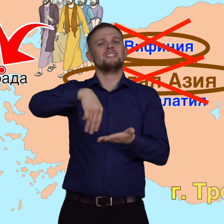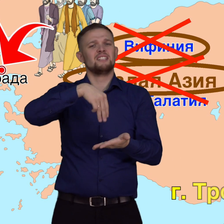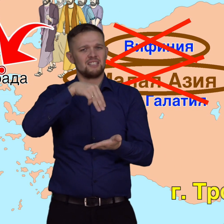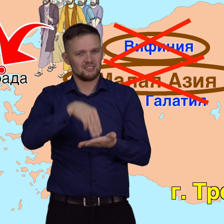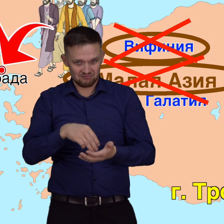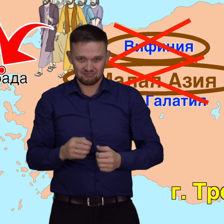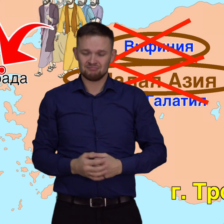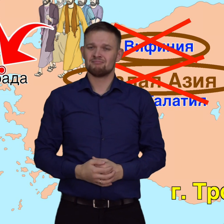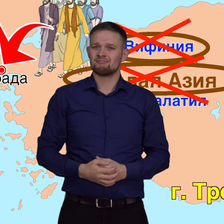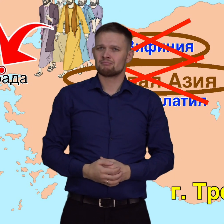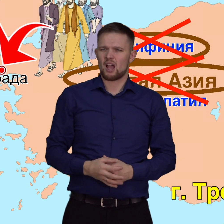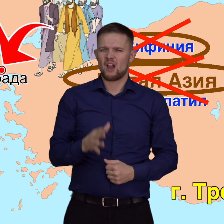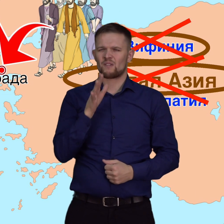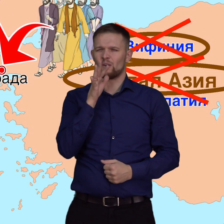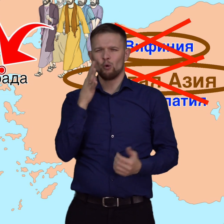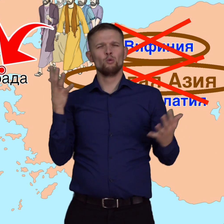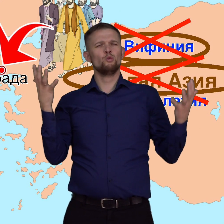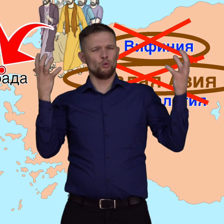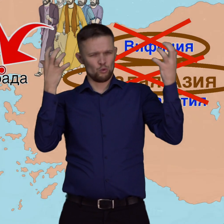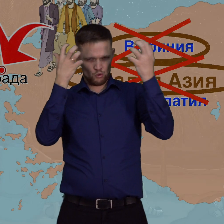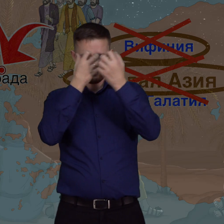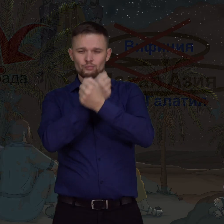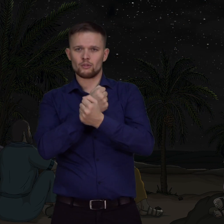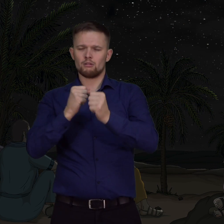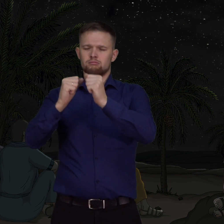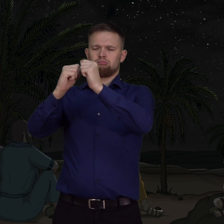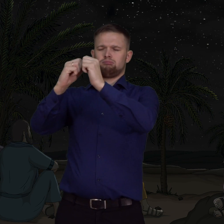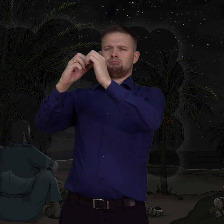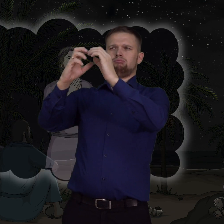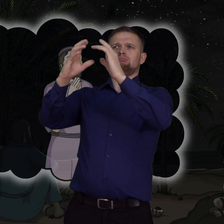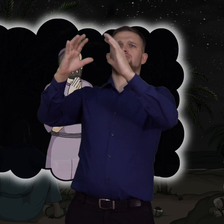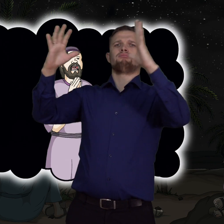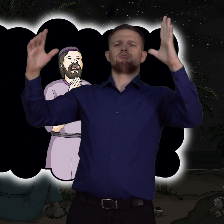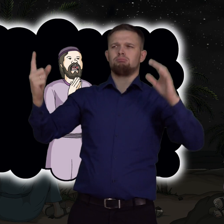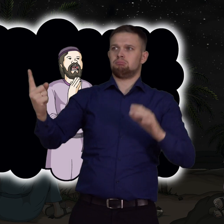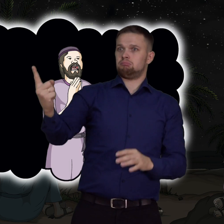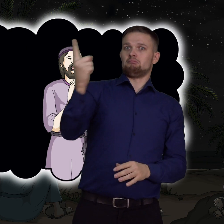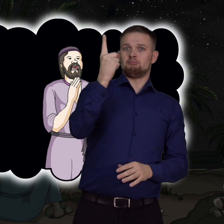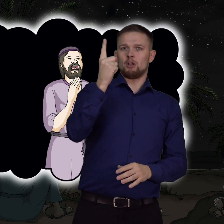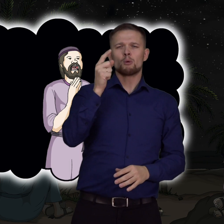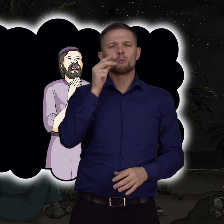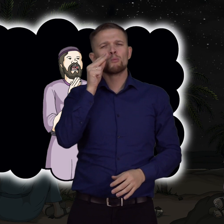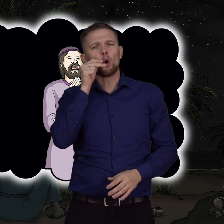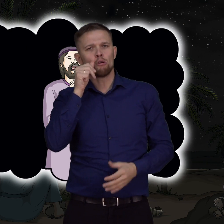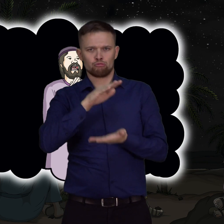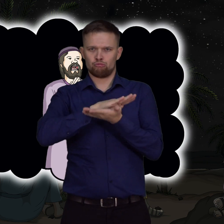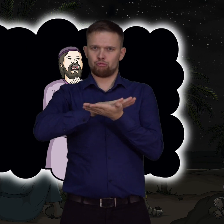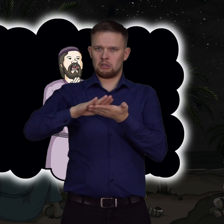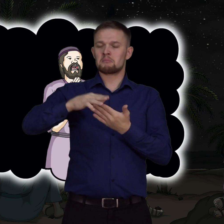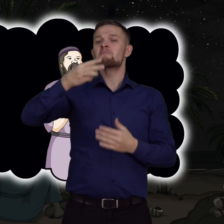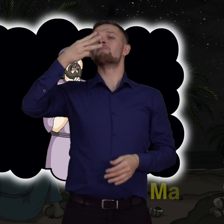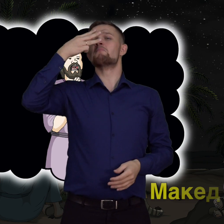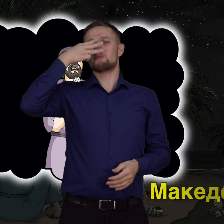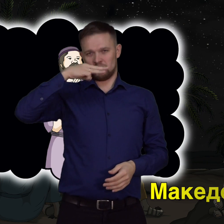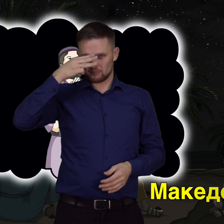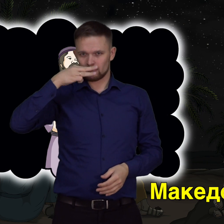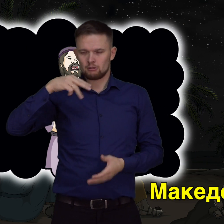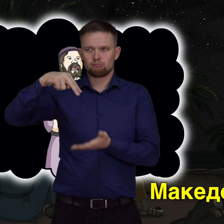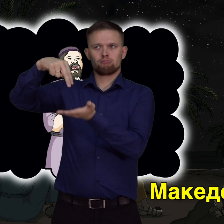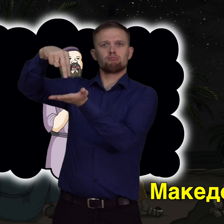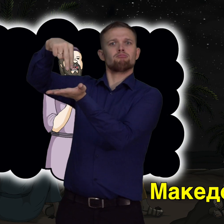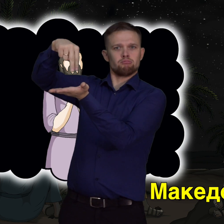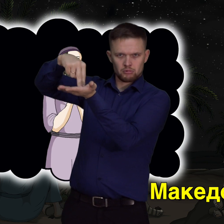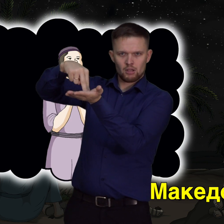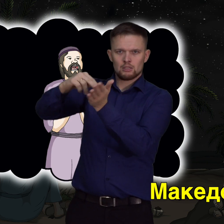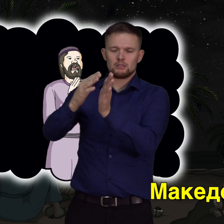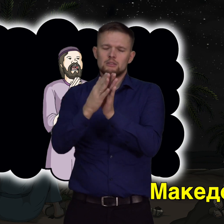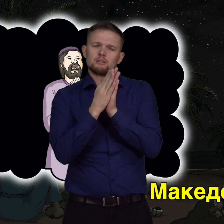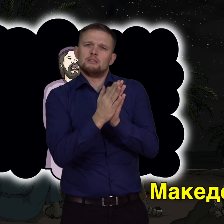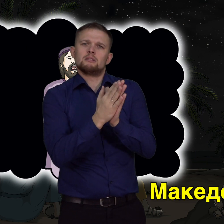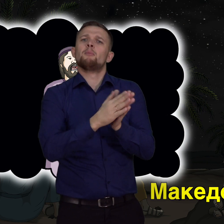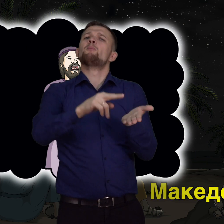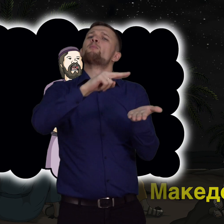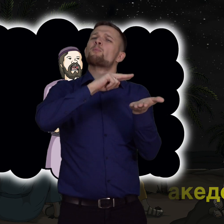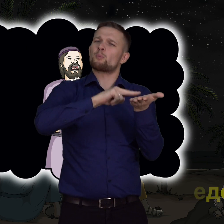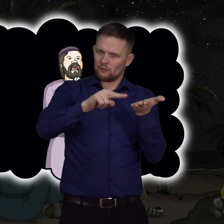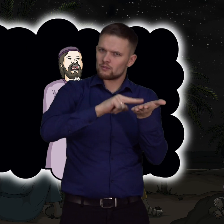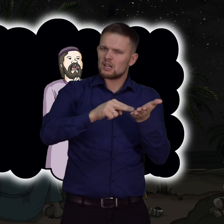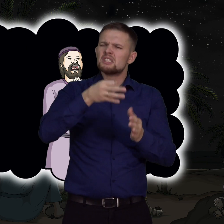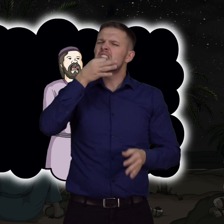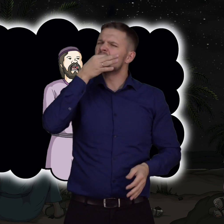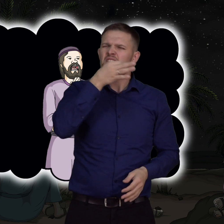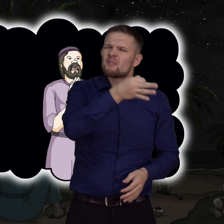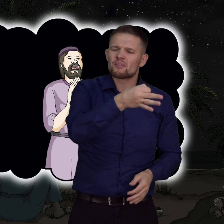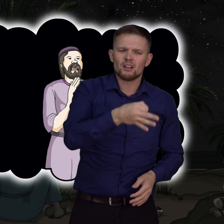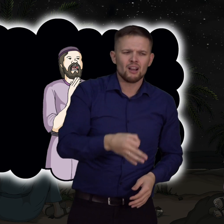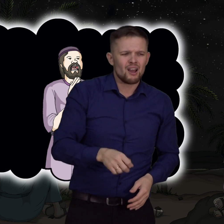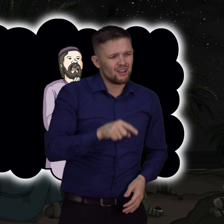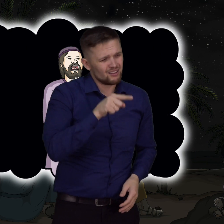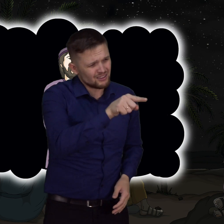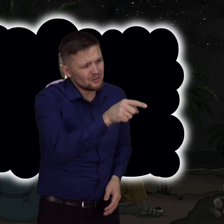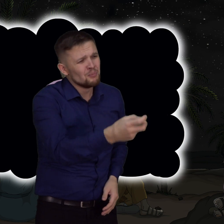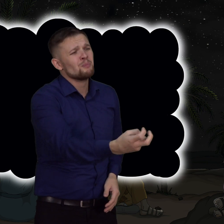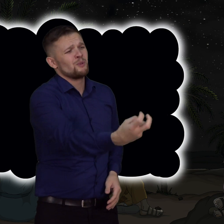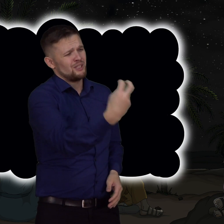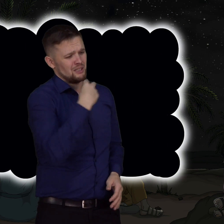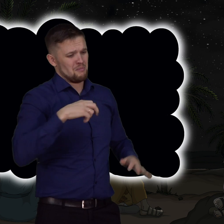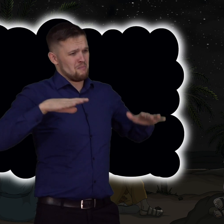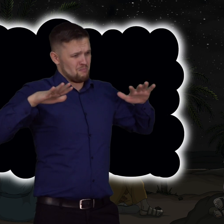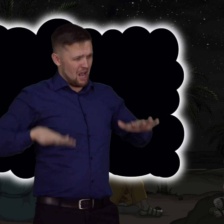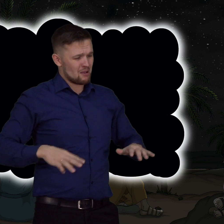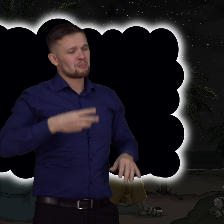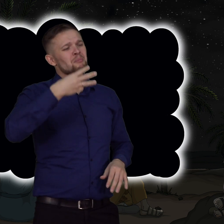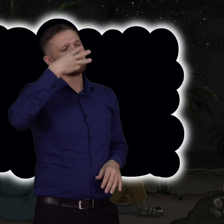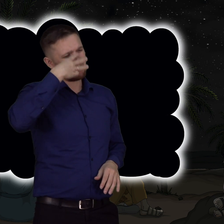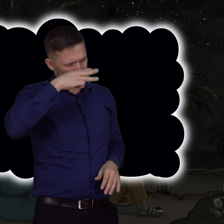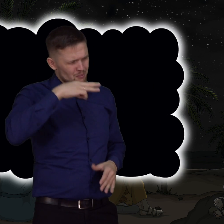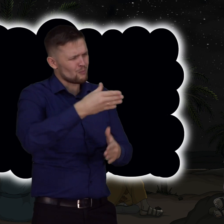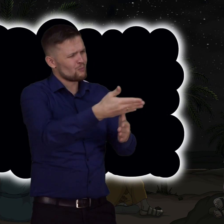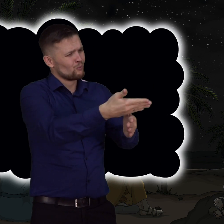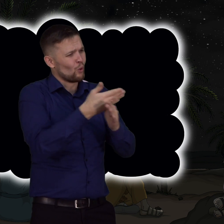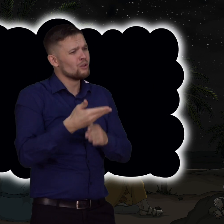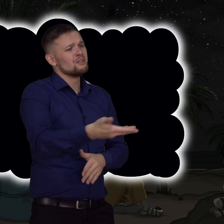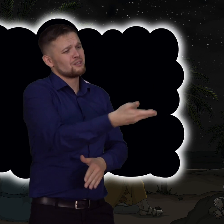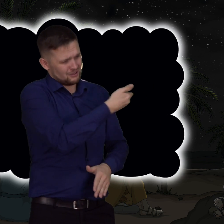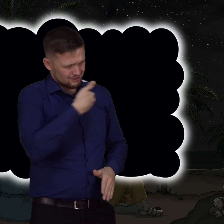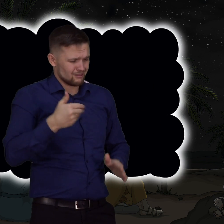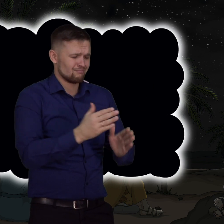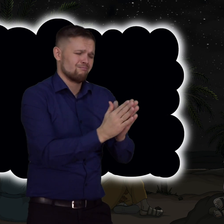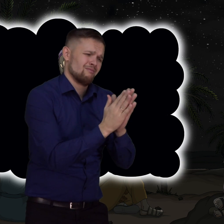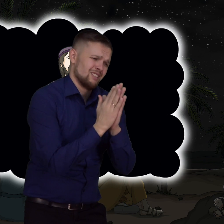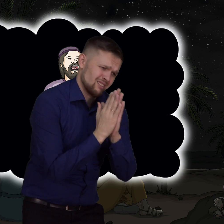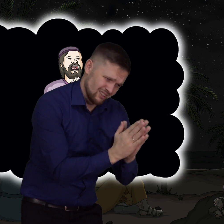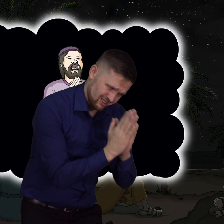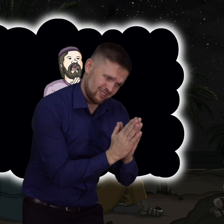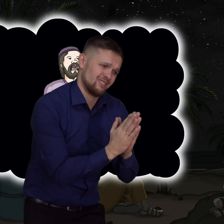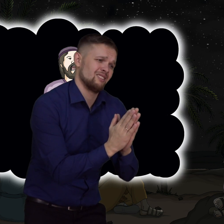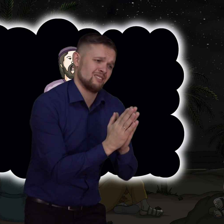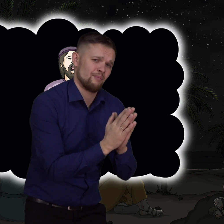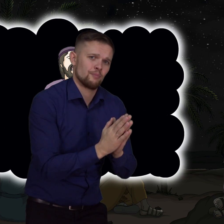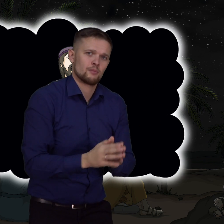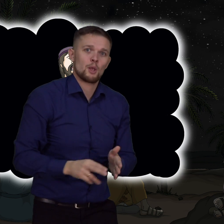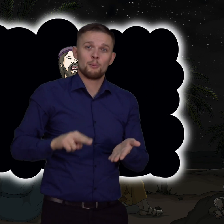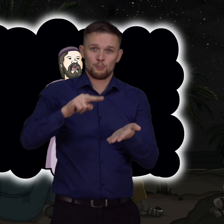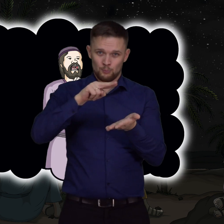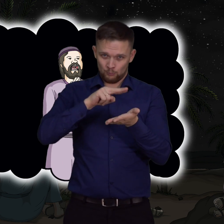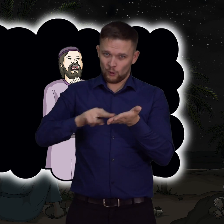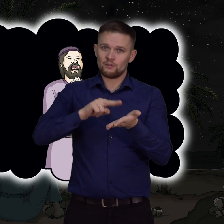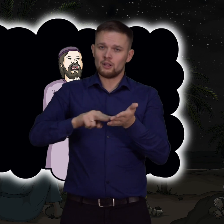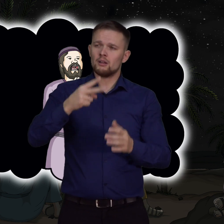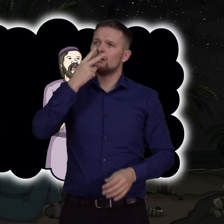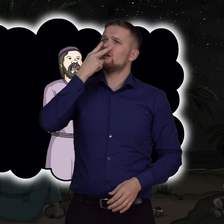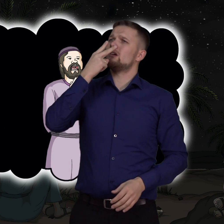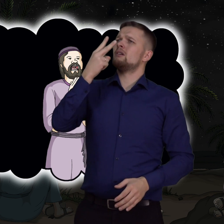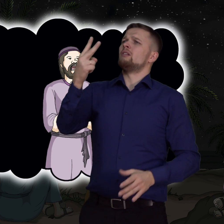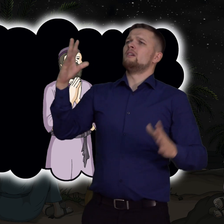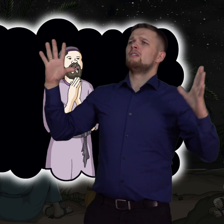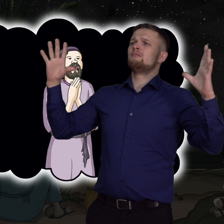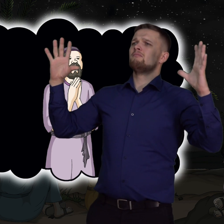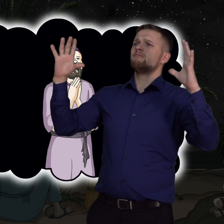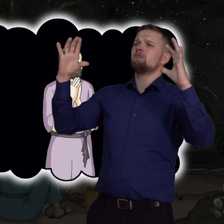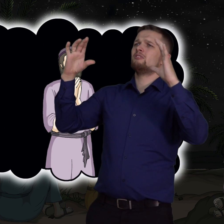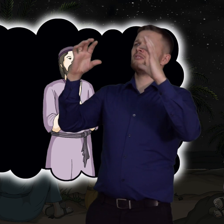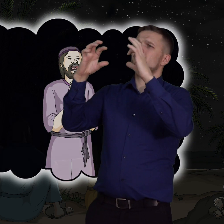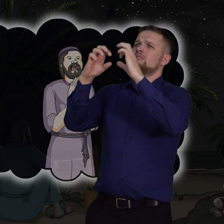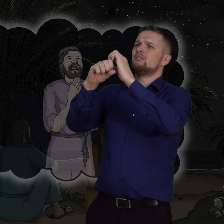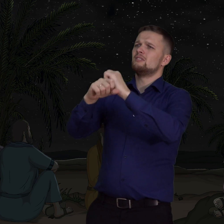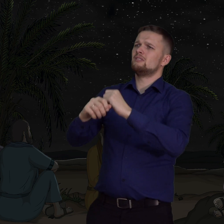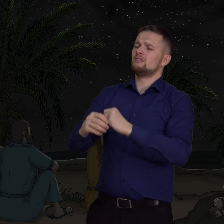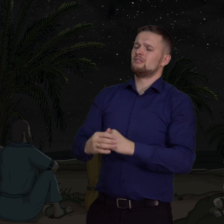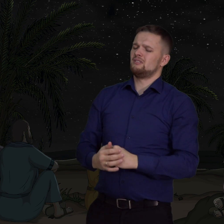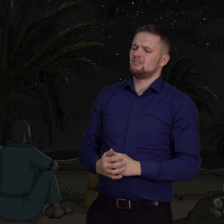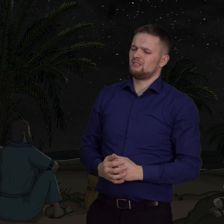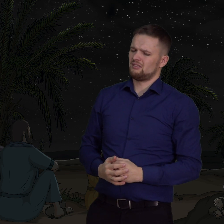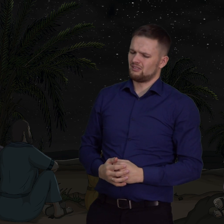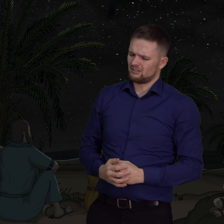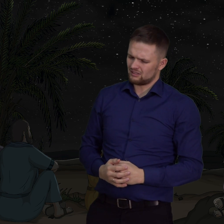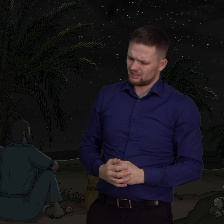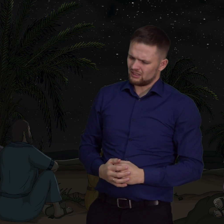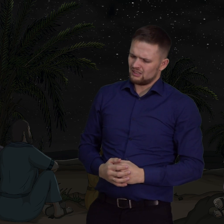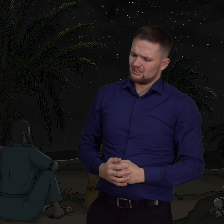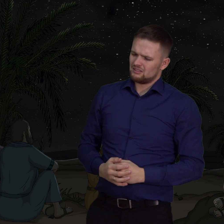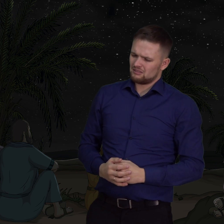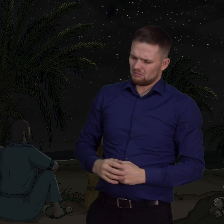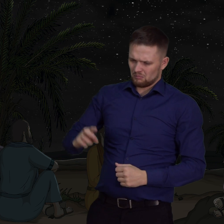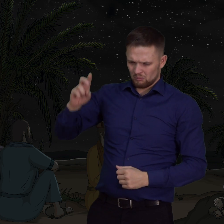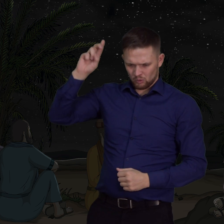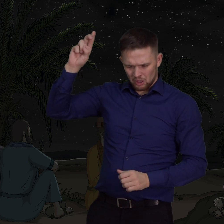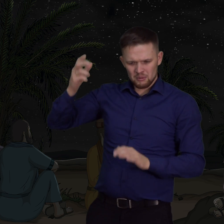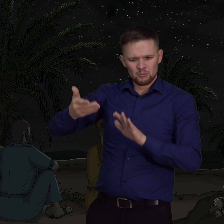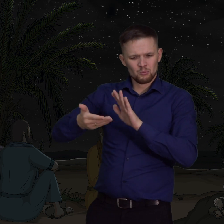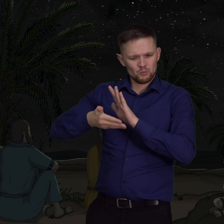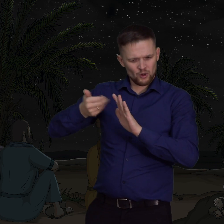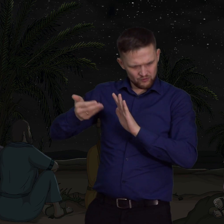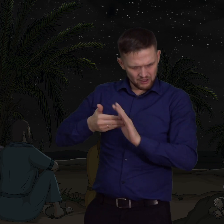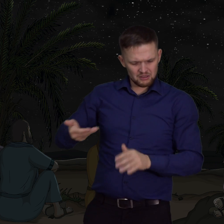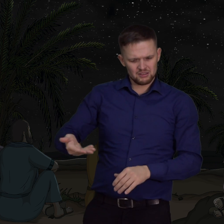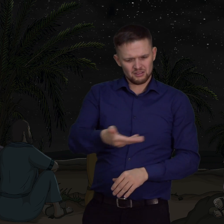During the night, Paul had a vision of a man of Macedonia standing and pleading with him, “Come over to Macedonia and help us.”